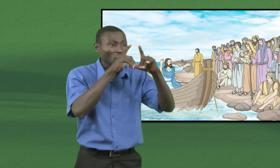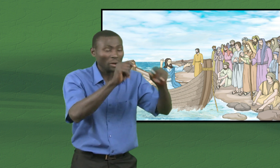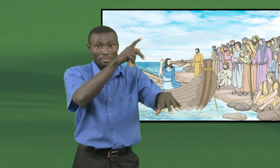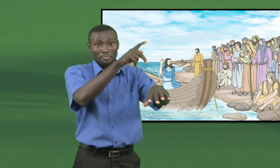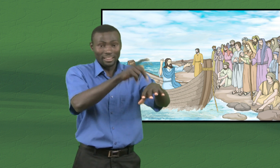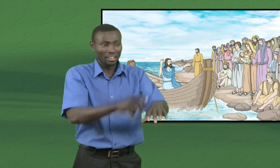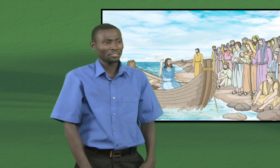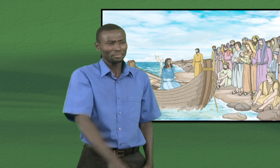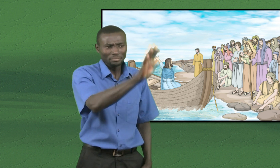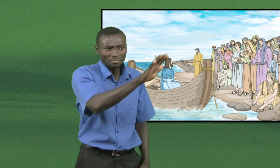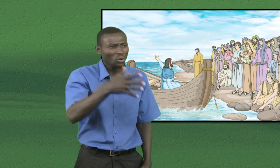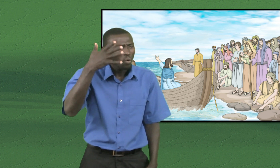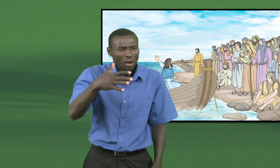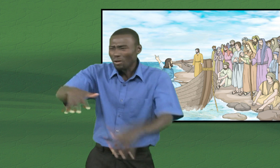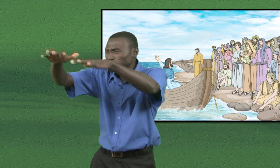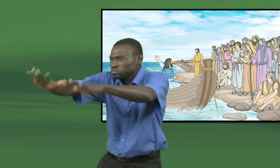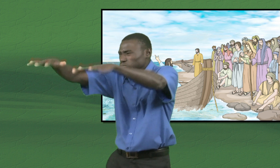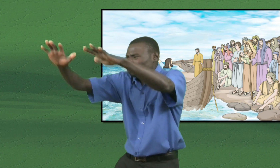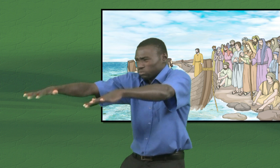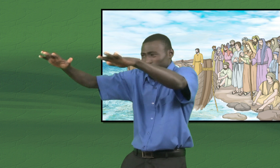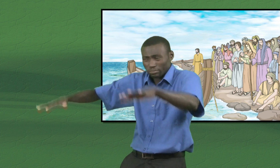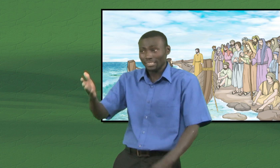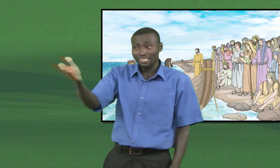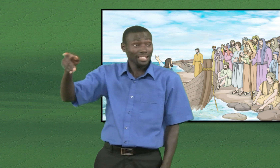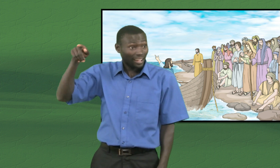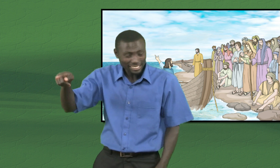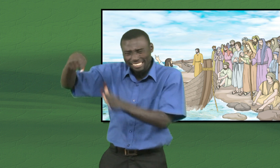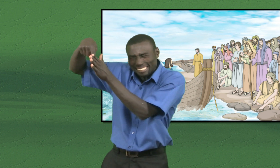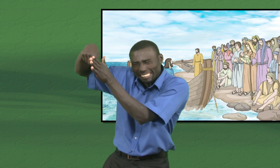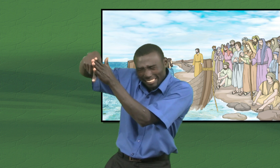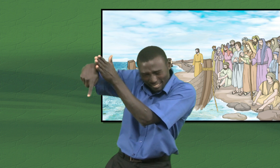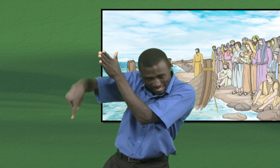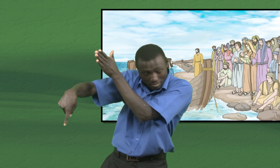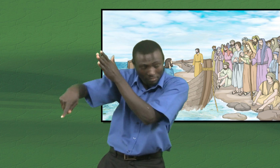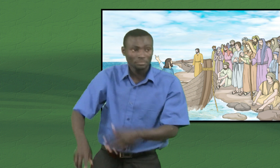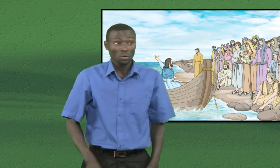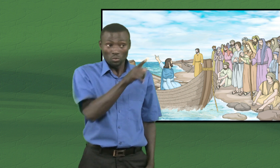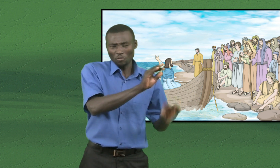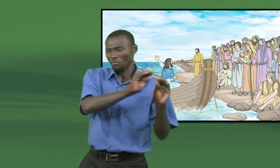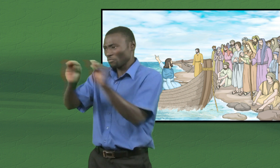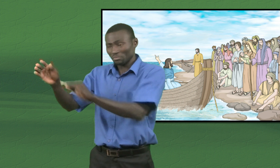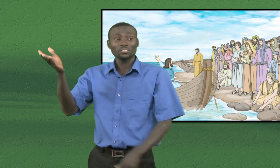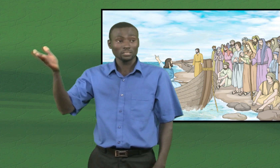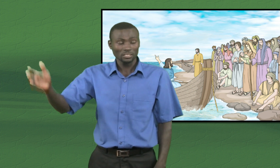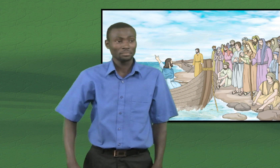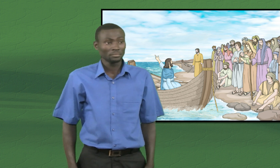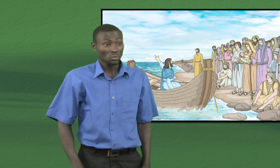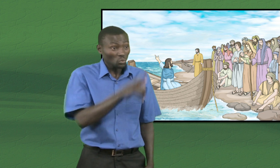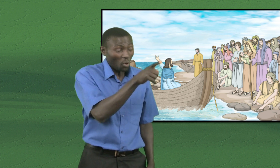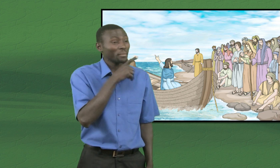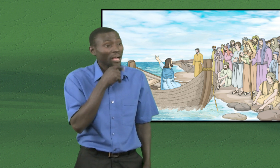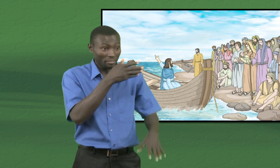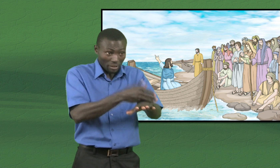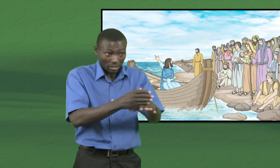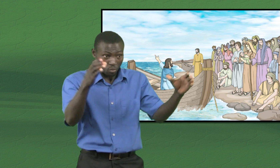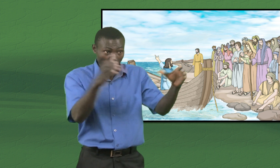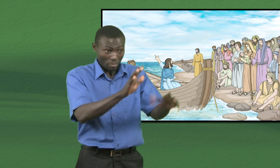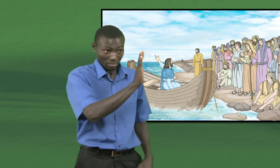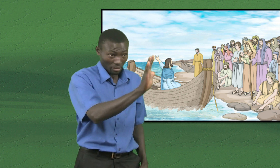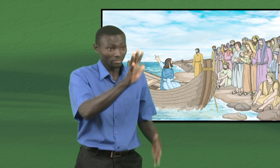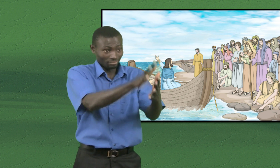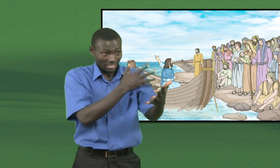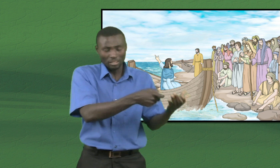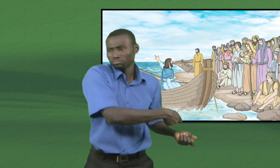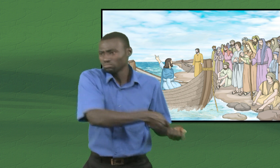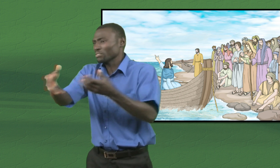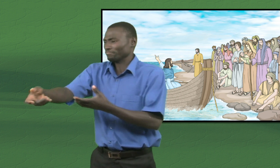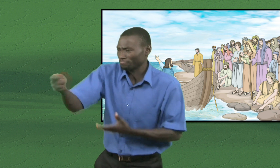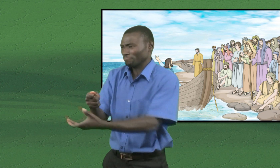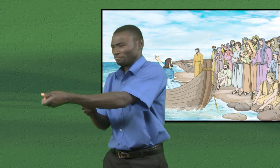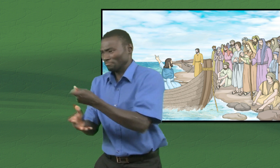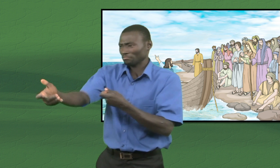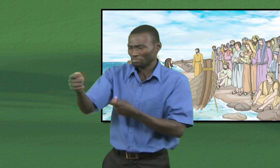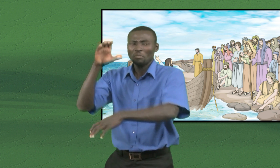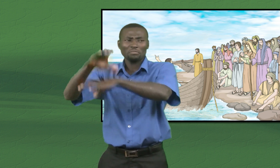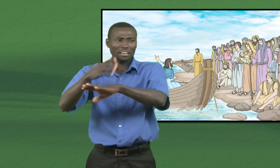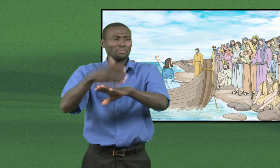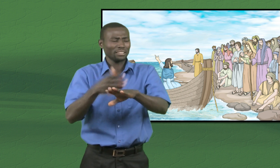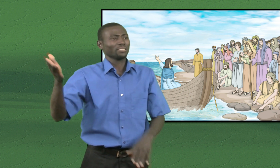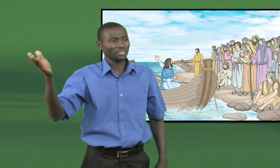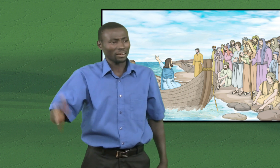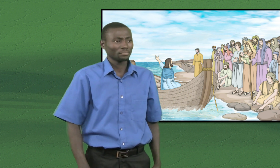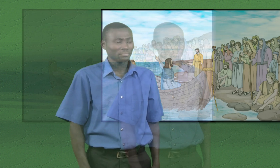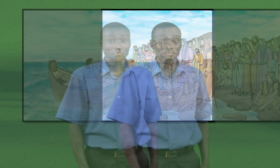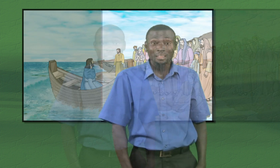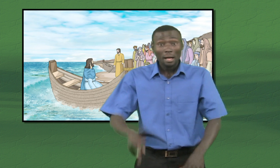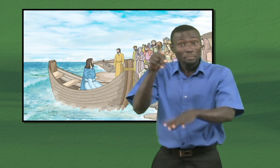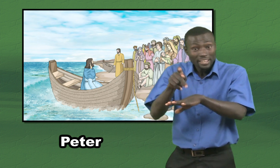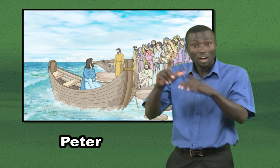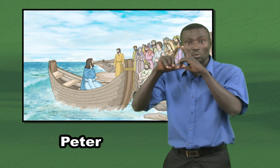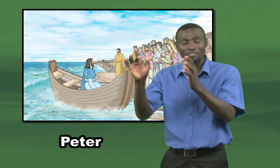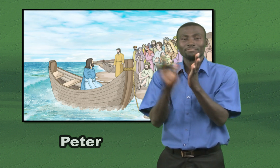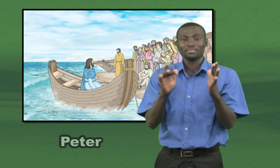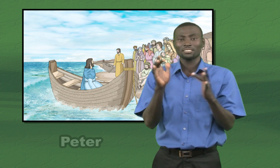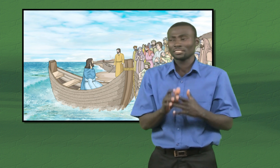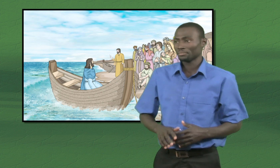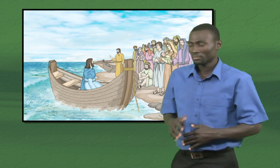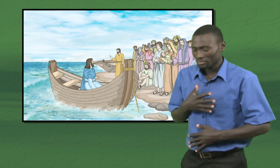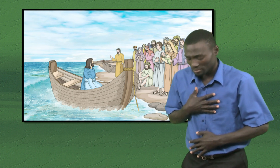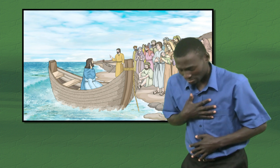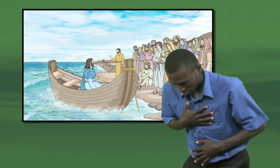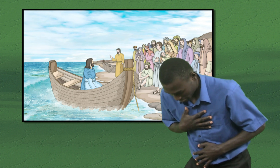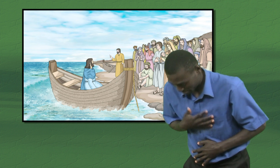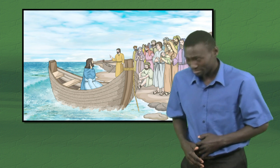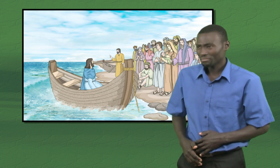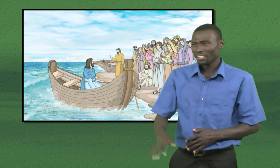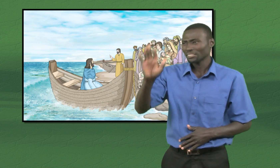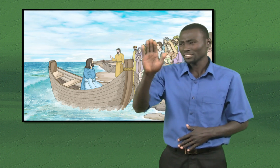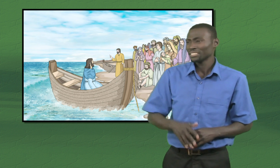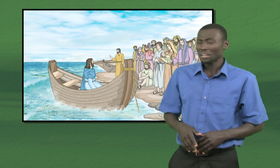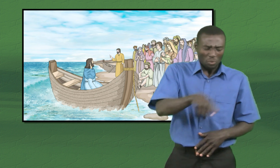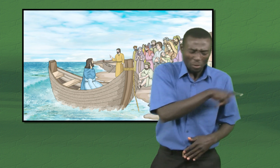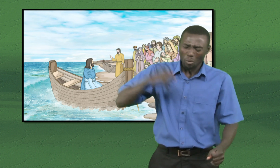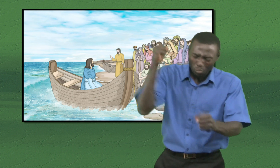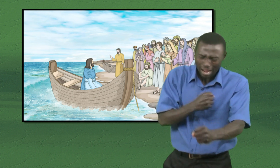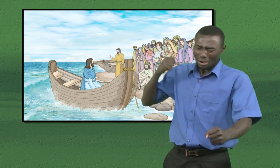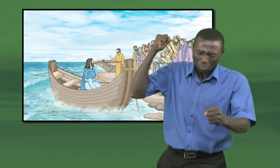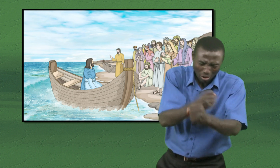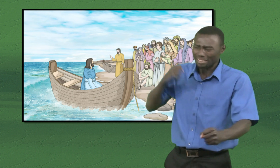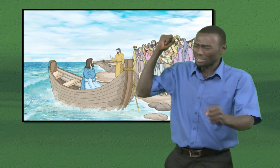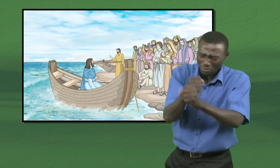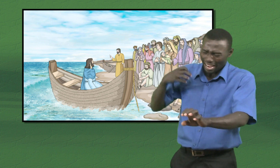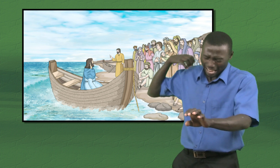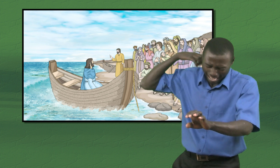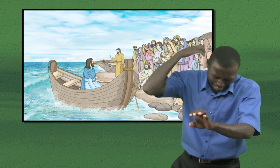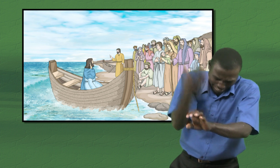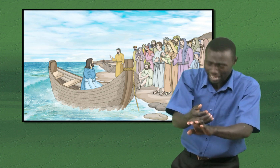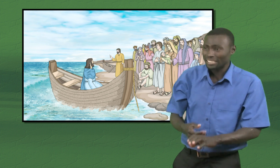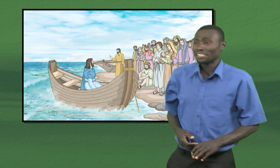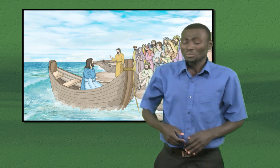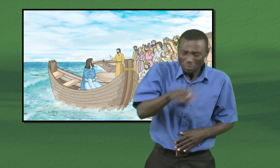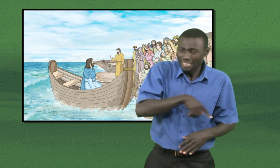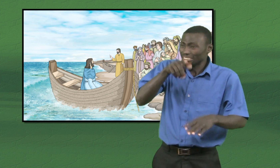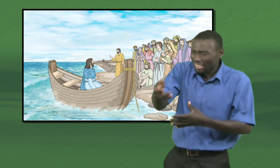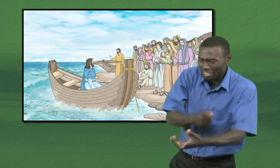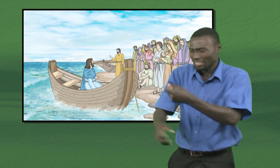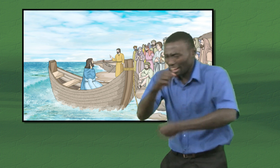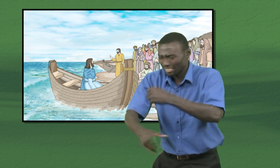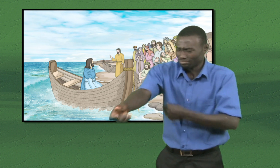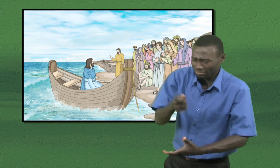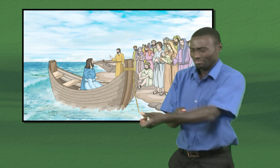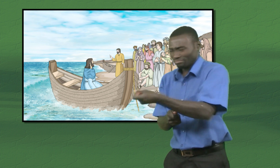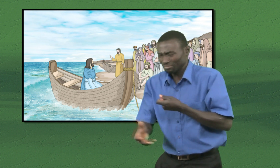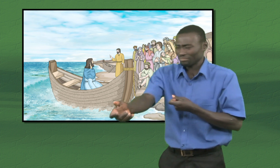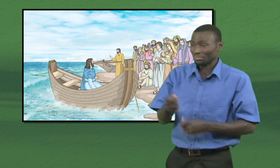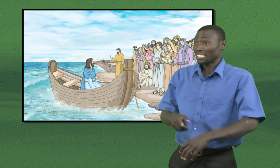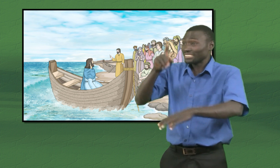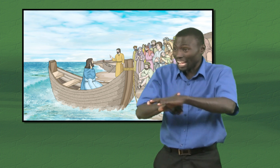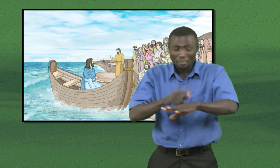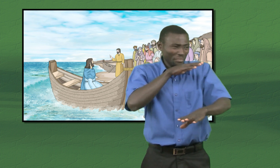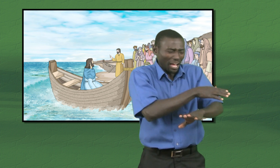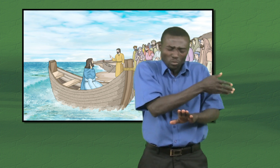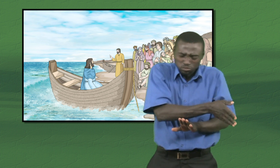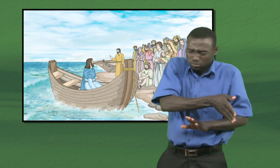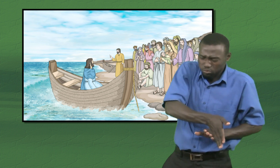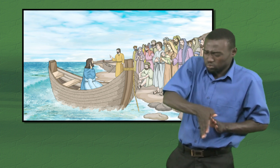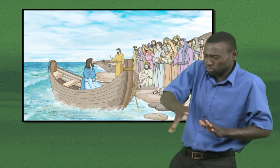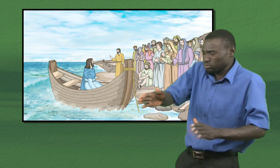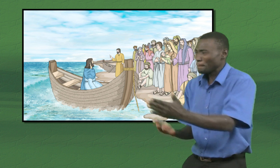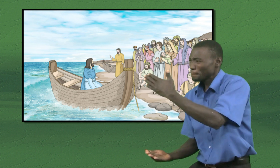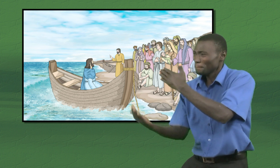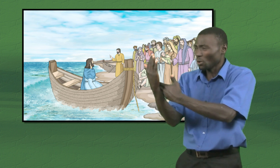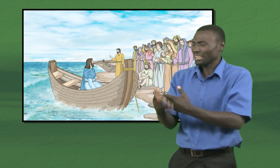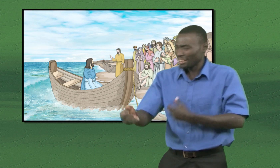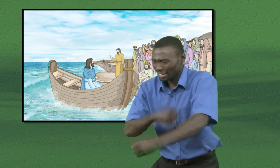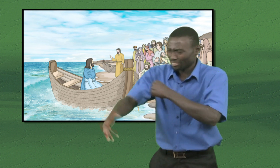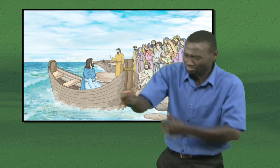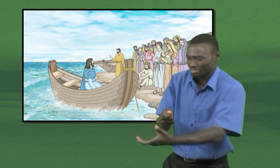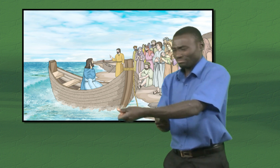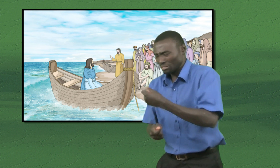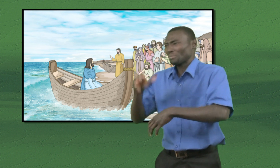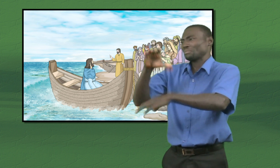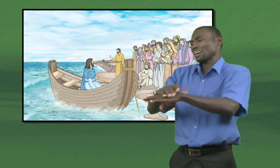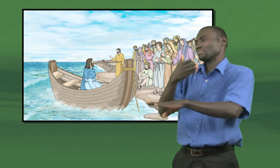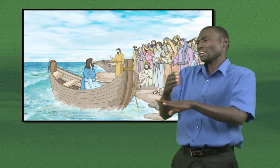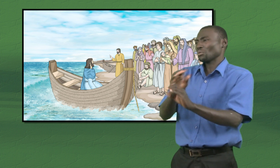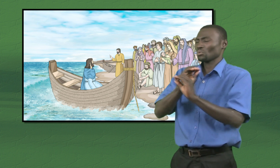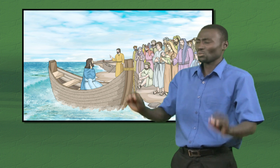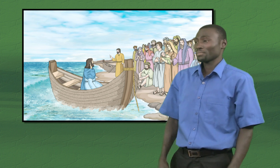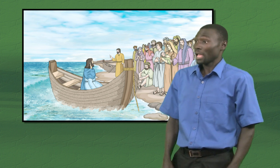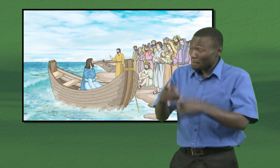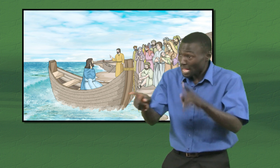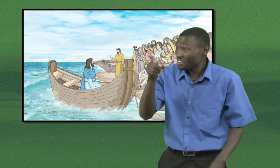When Jesus had finished speaking, He said to Simon, “Put out into deep water and let down your nets for a catch.”